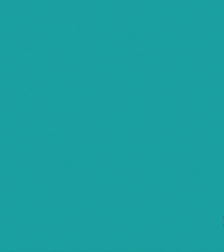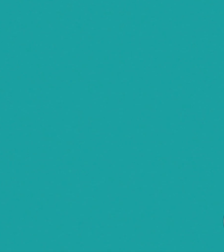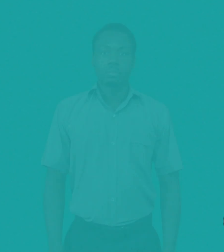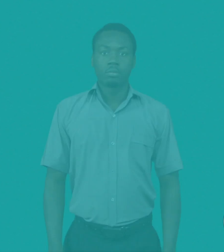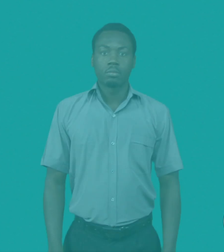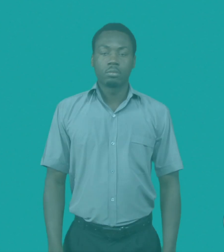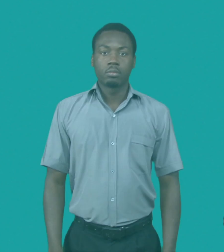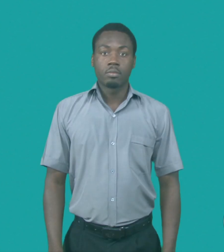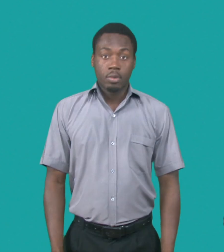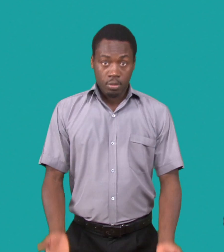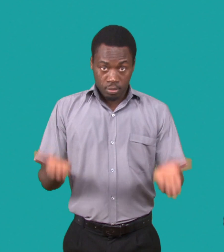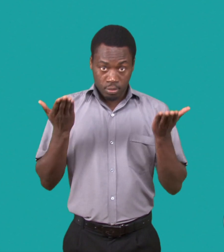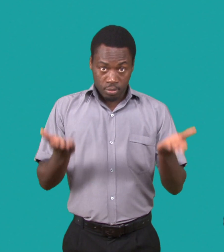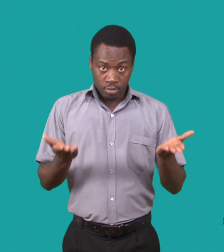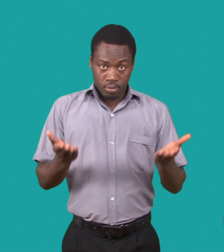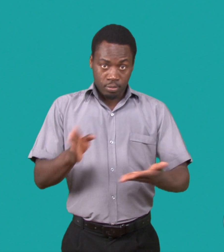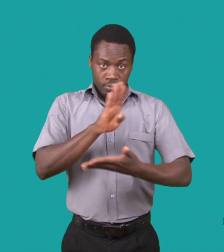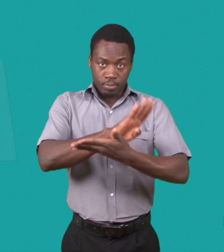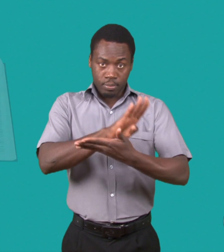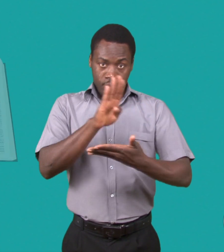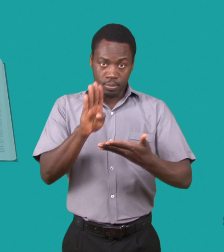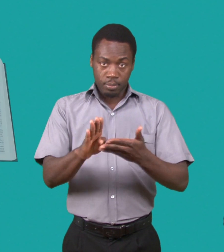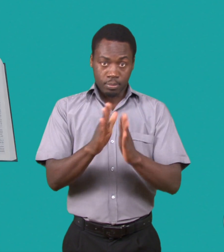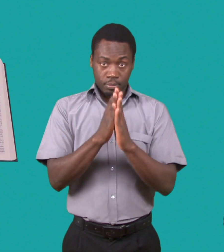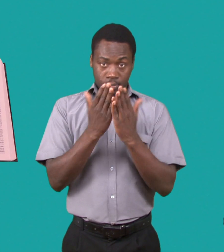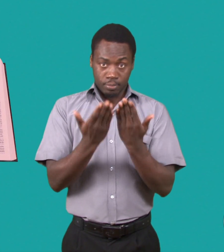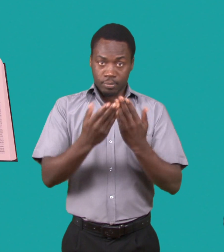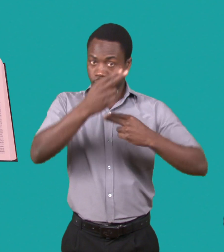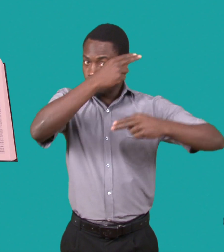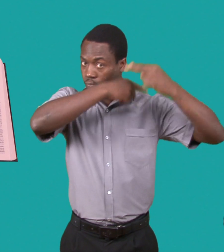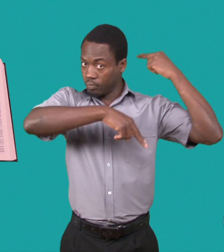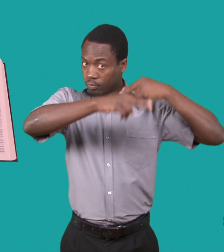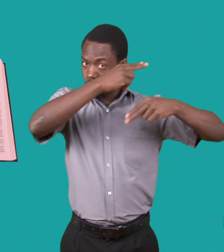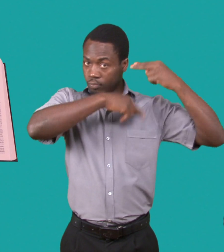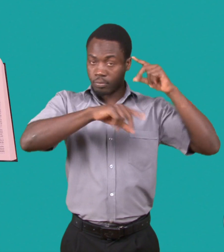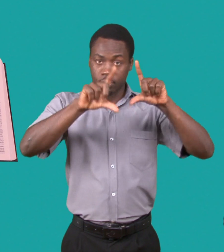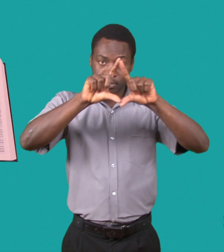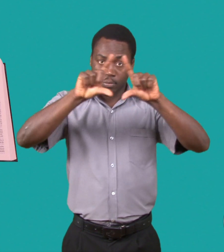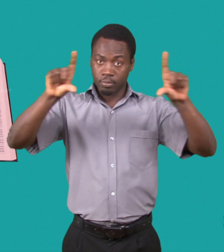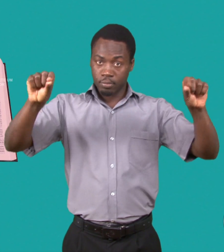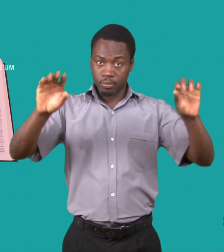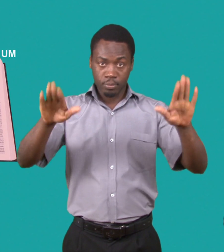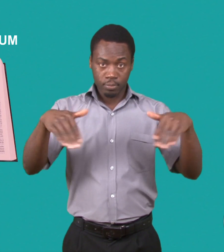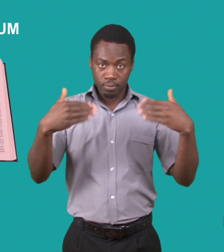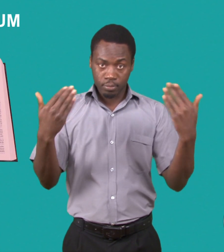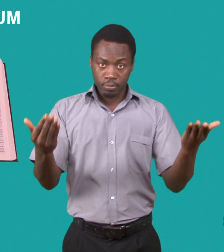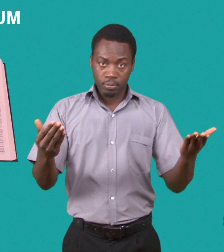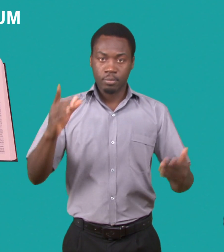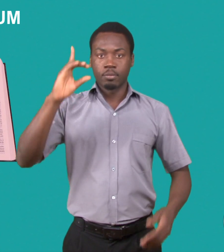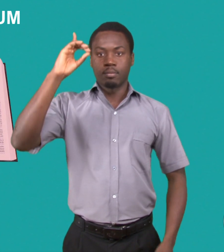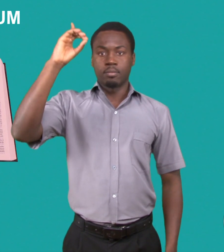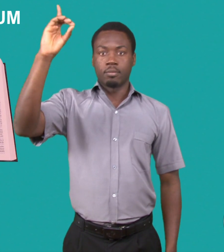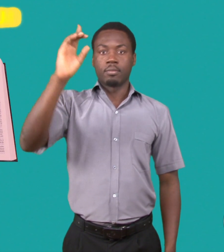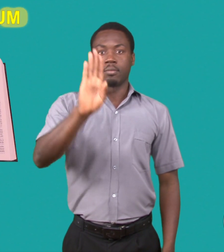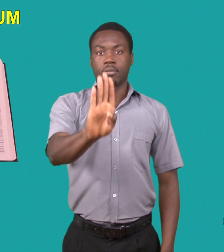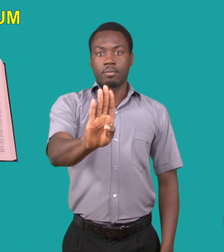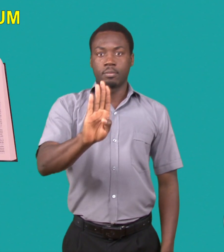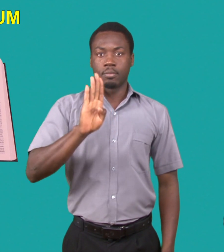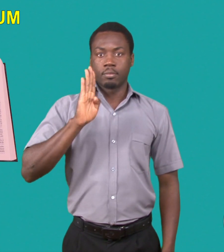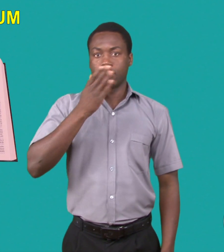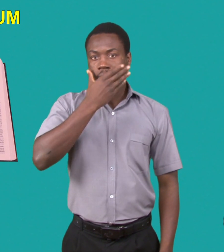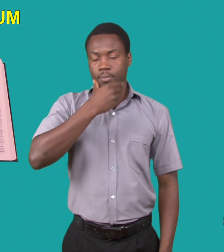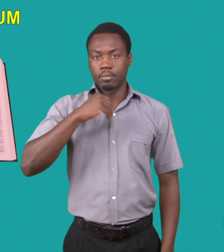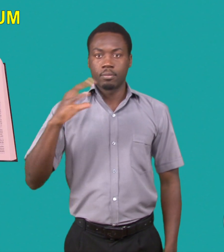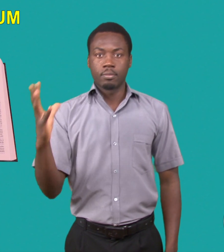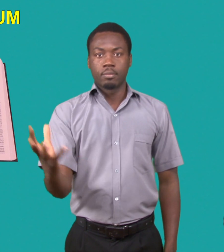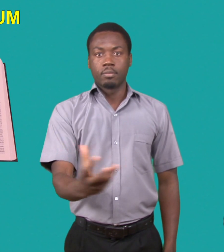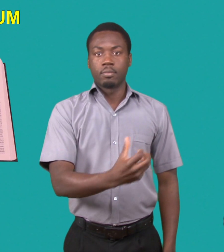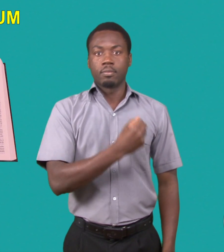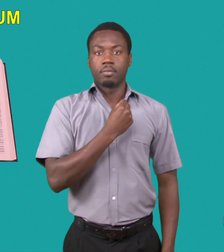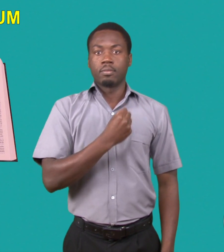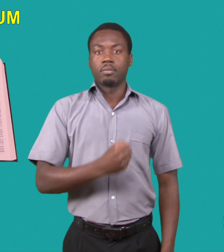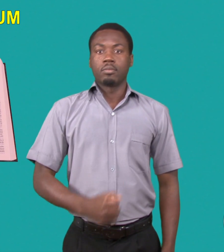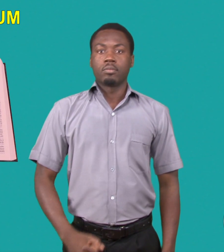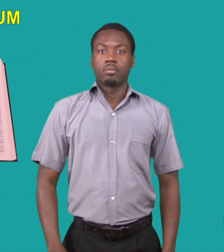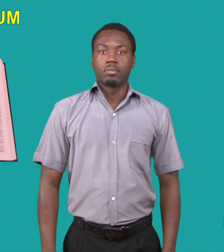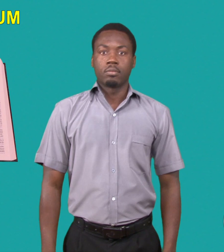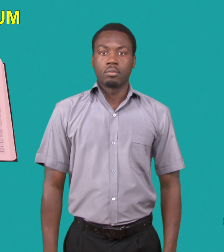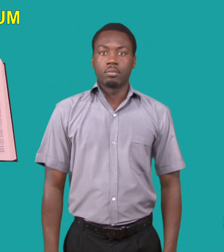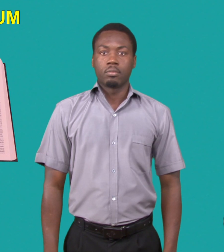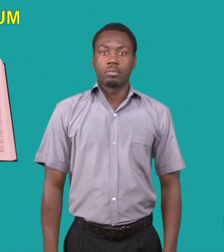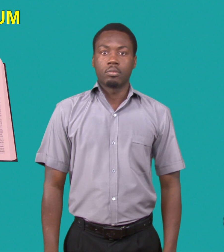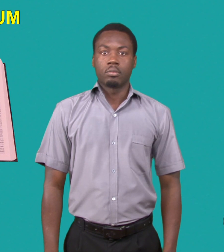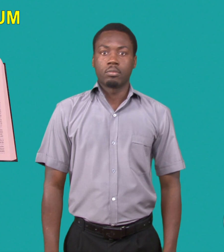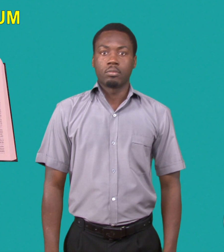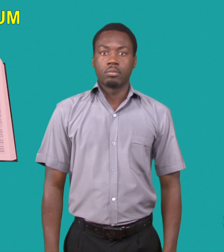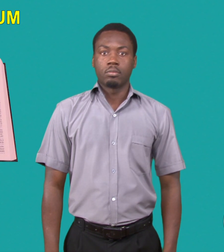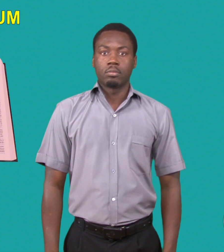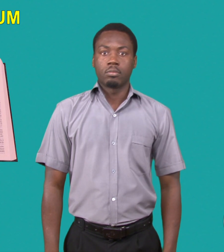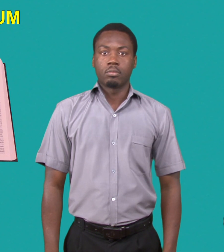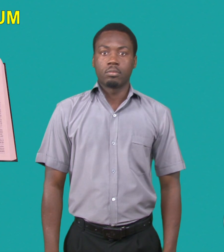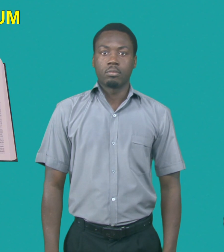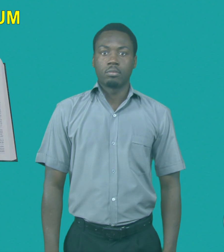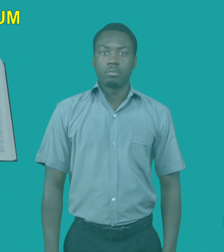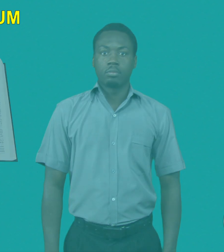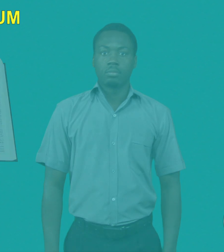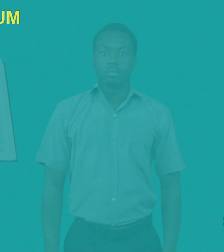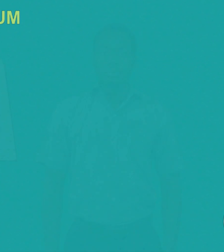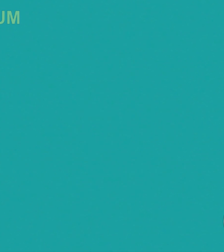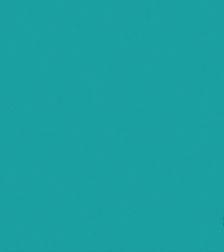God promises a saviour